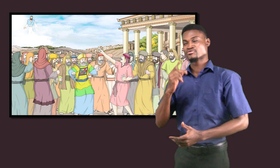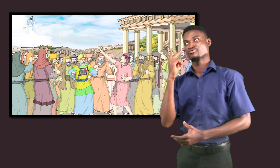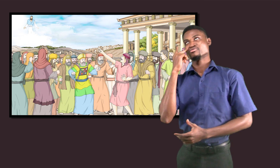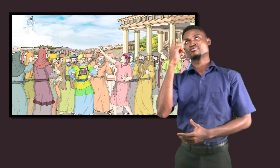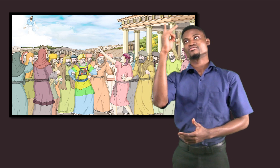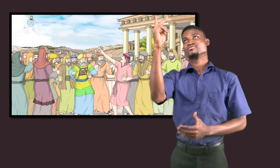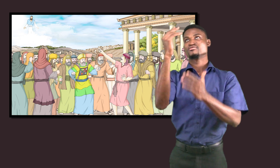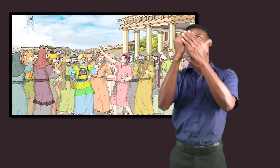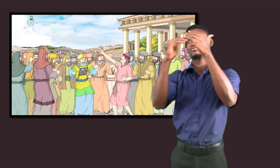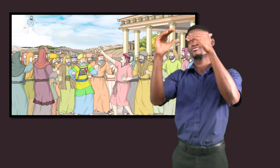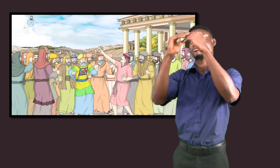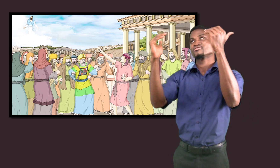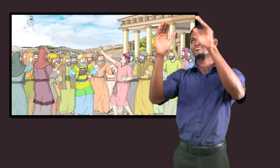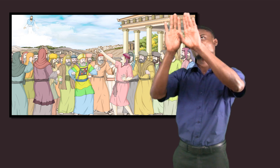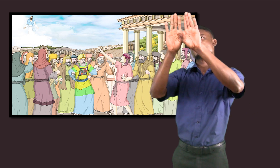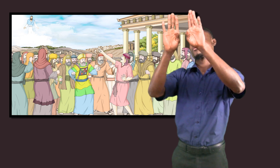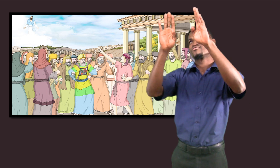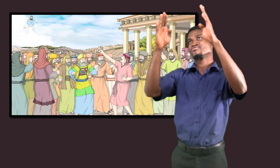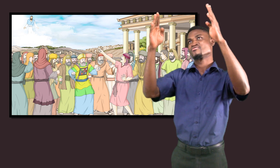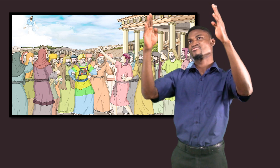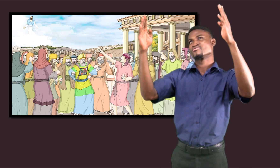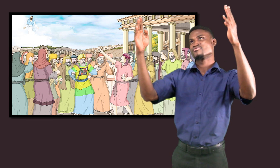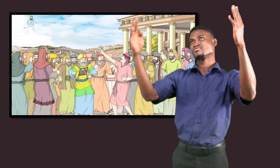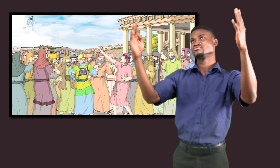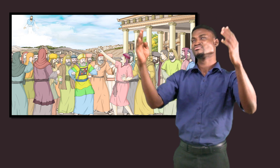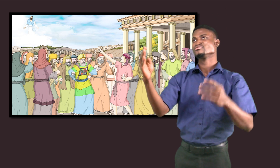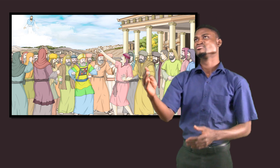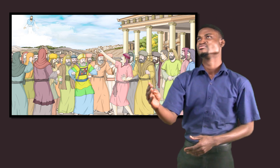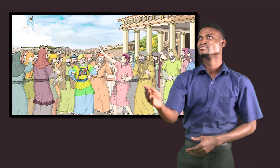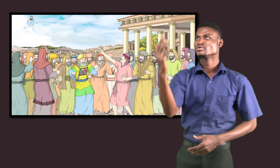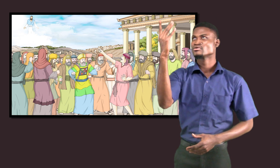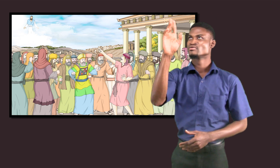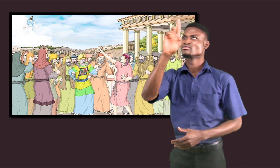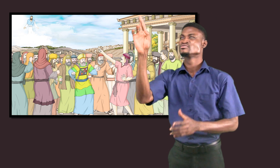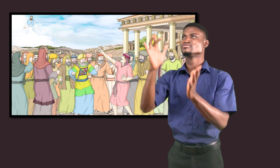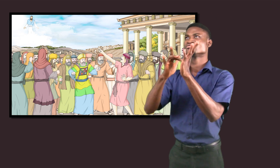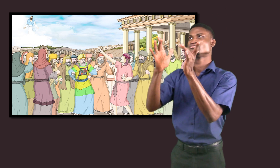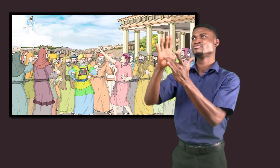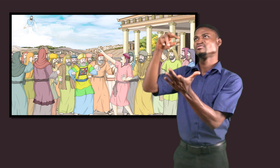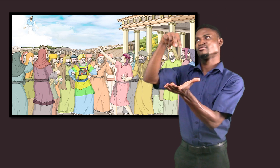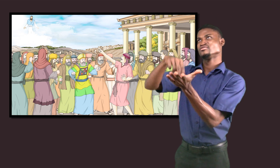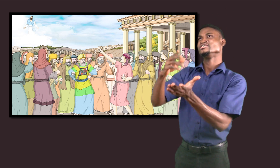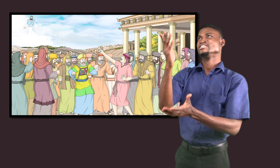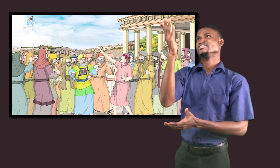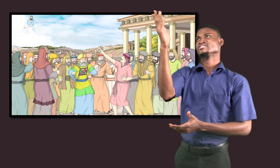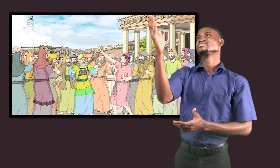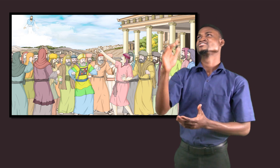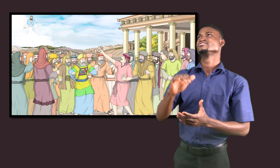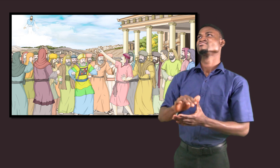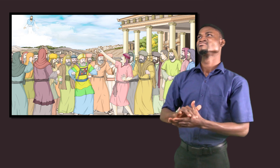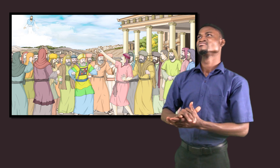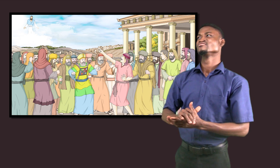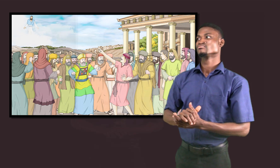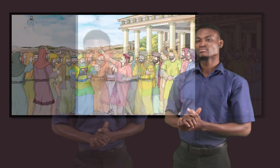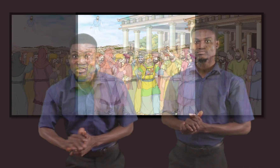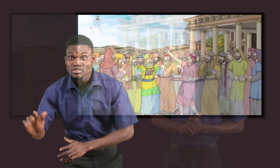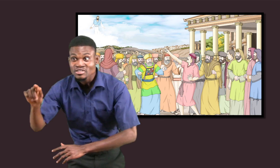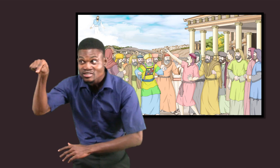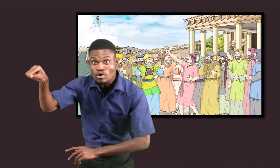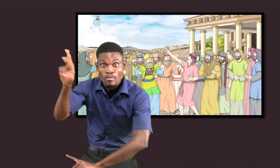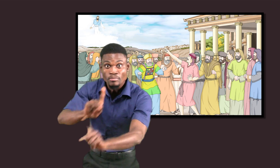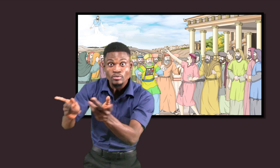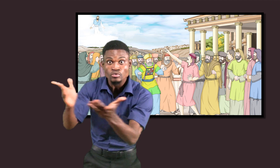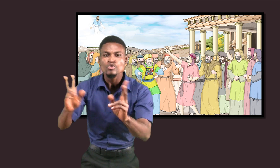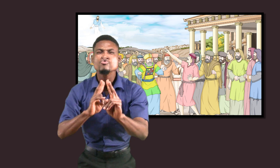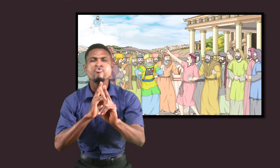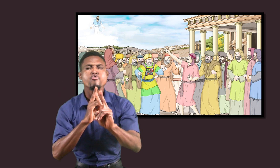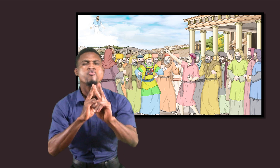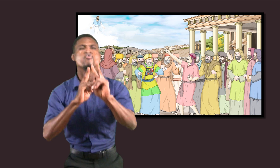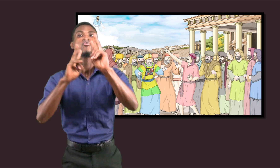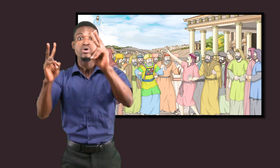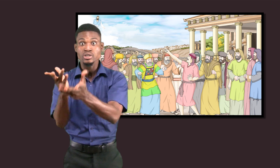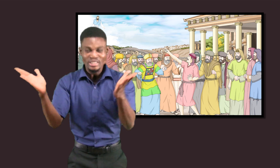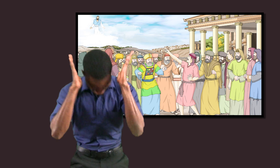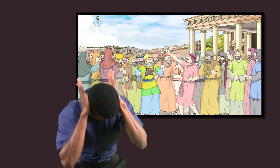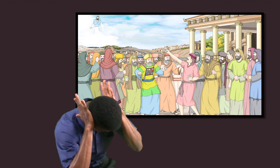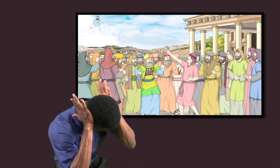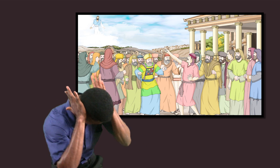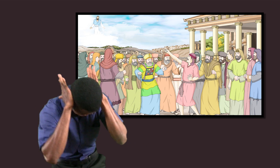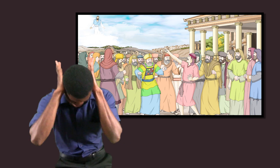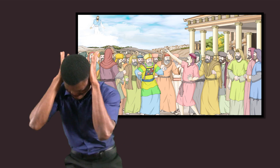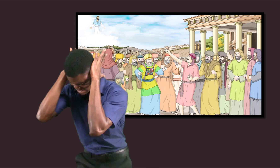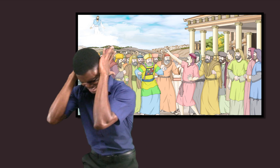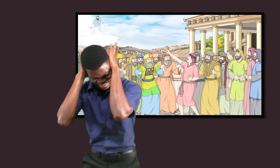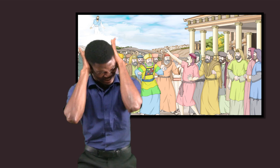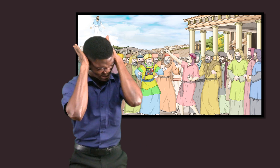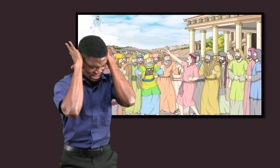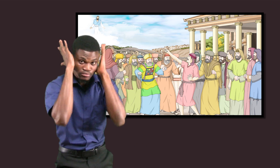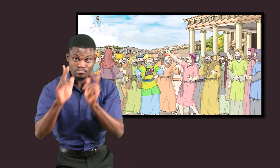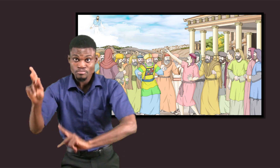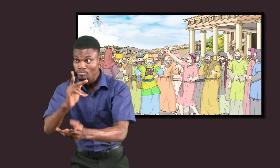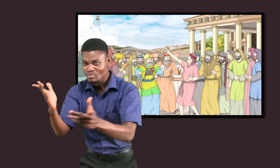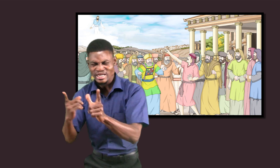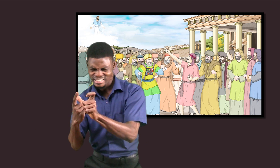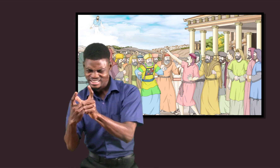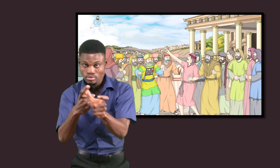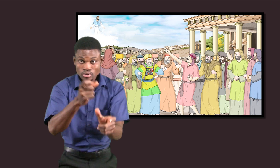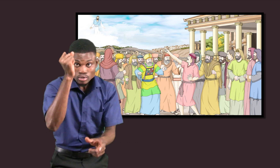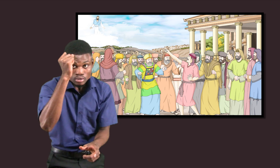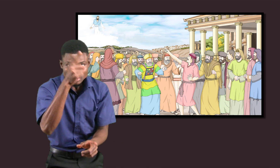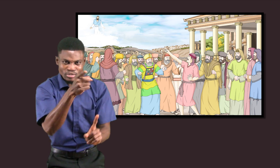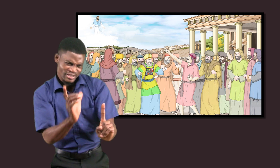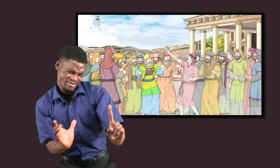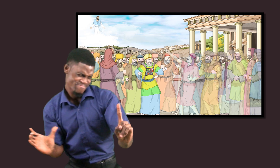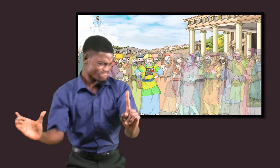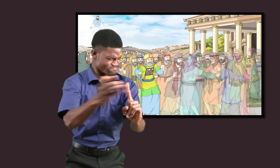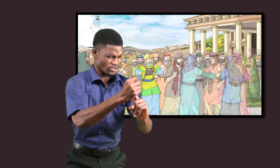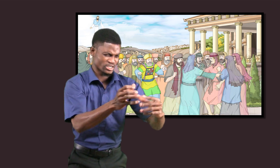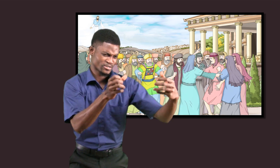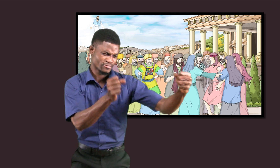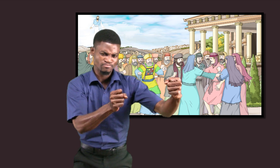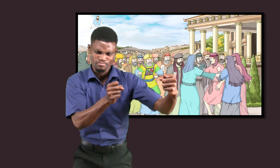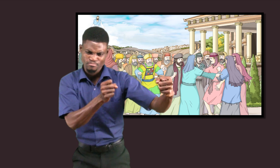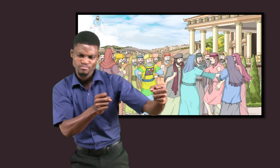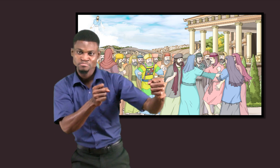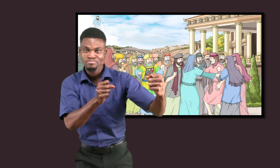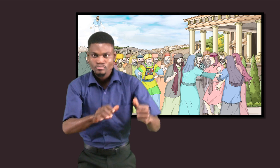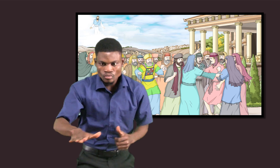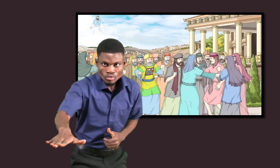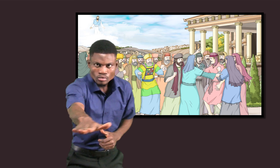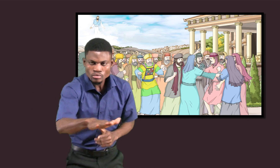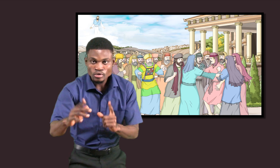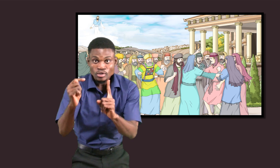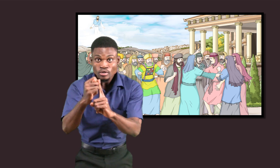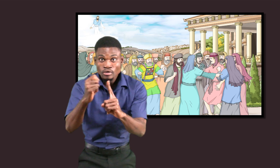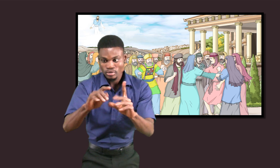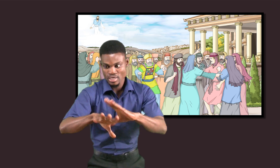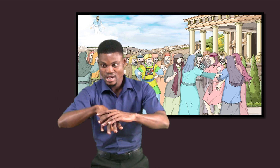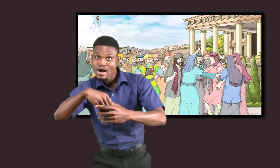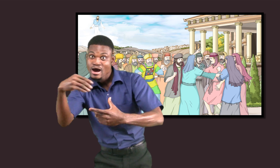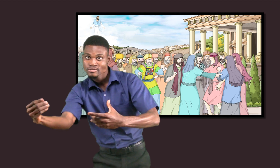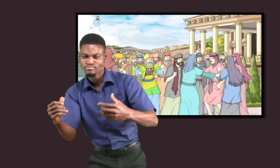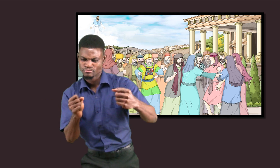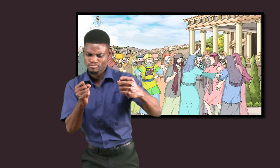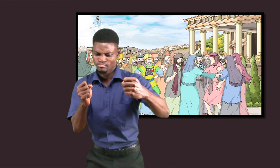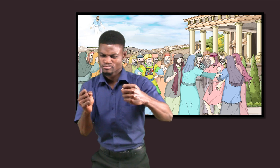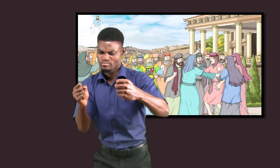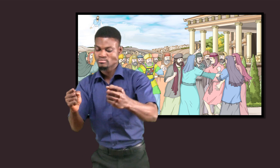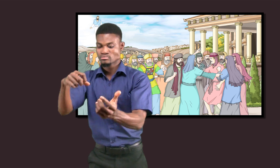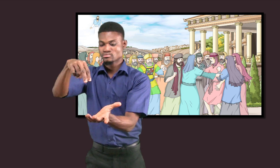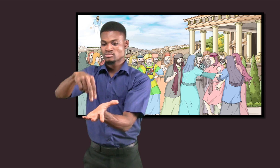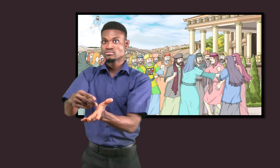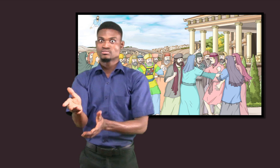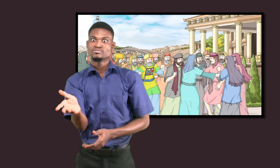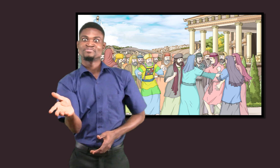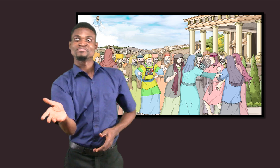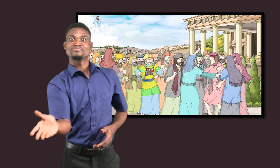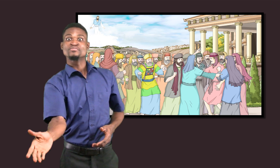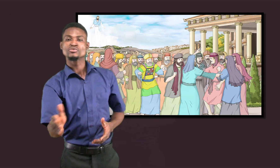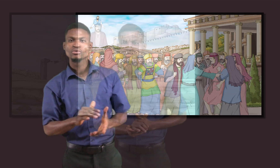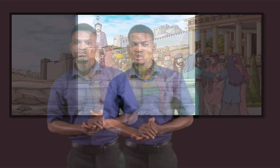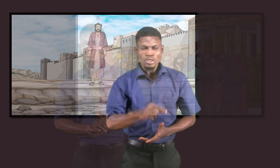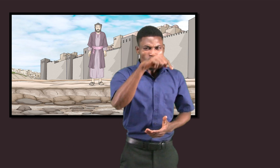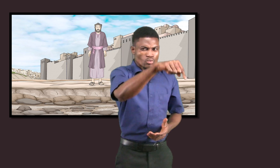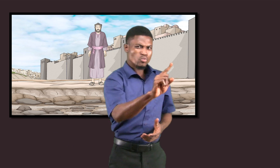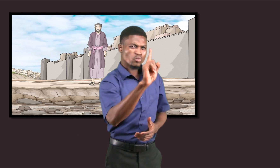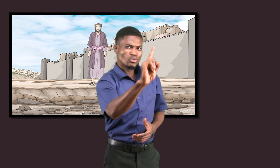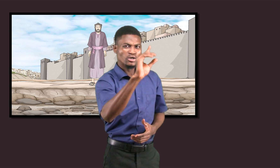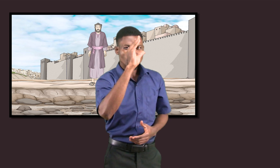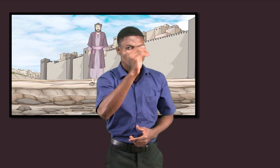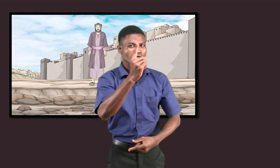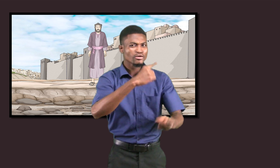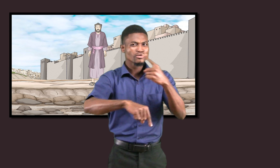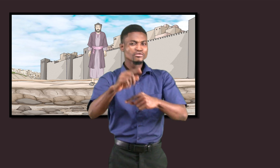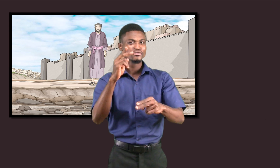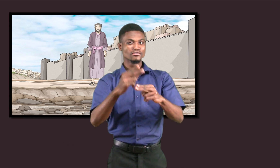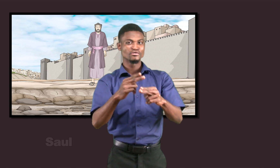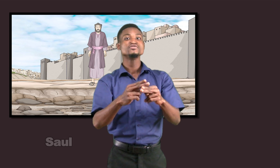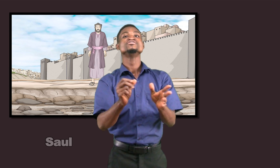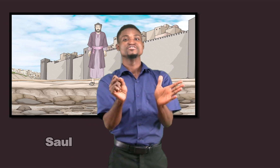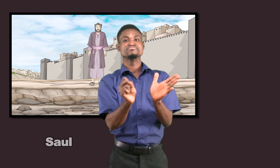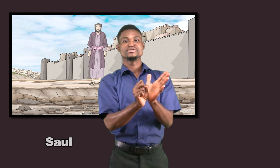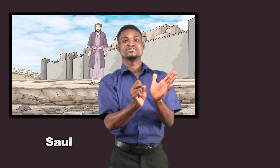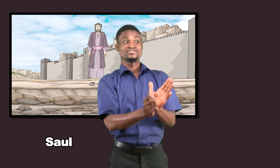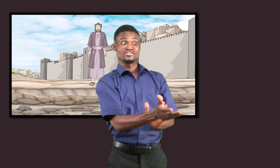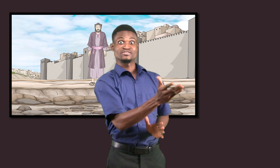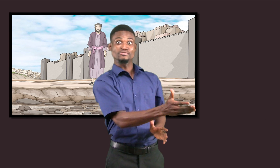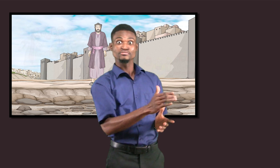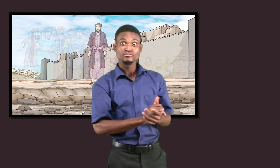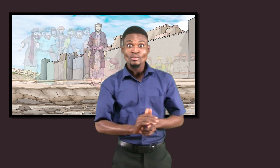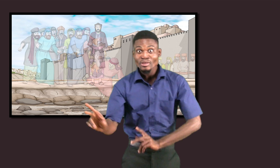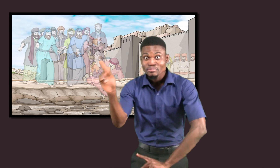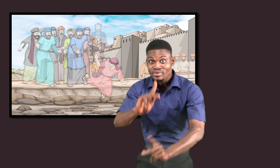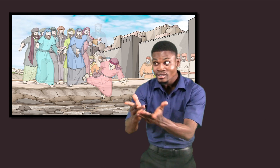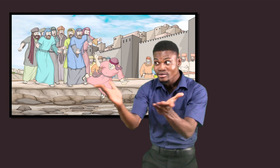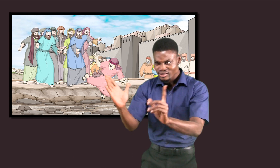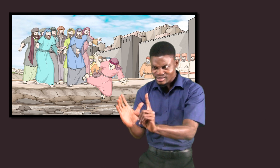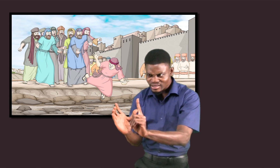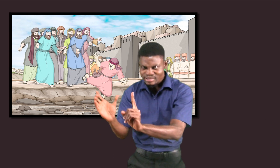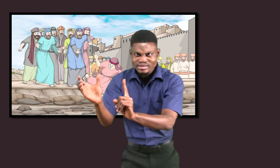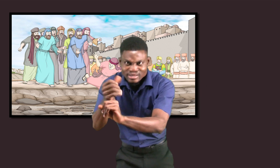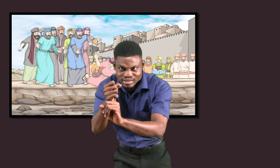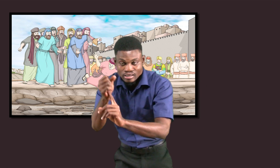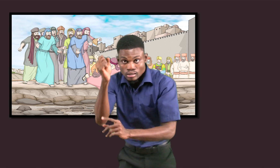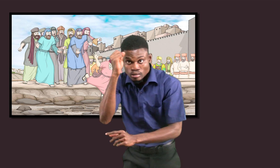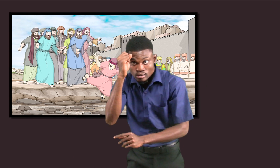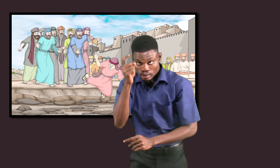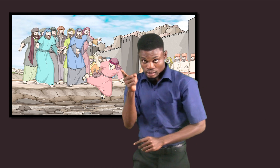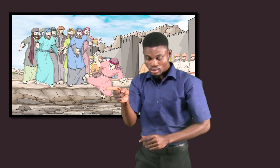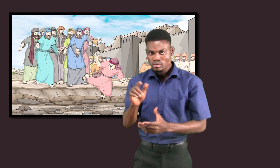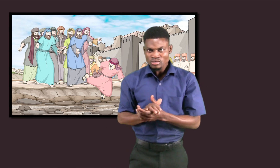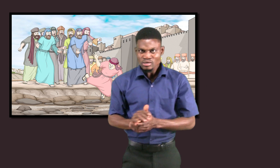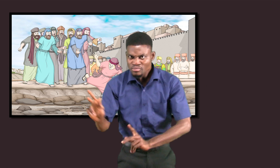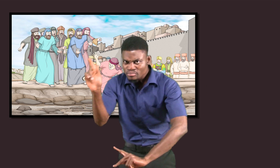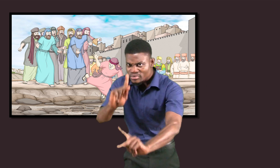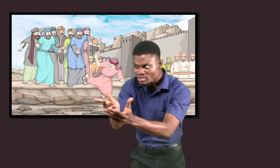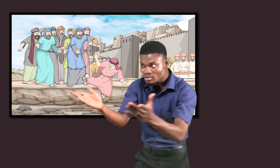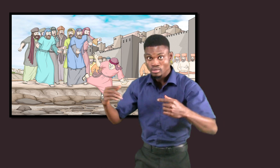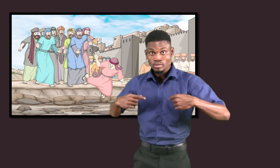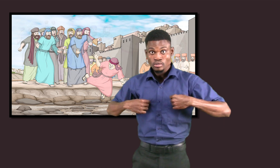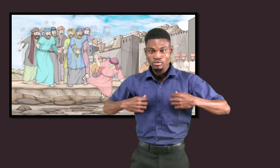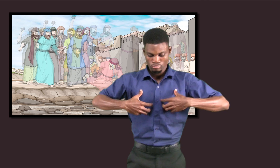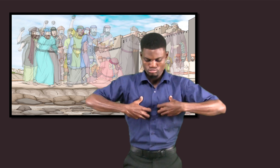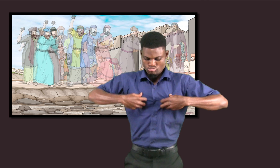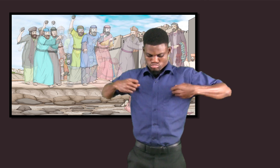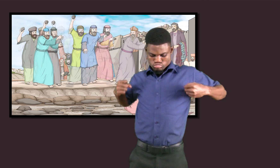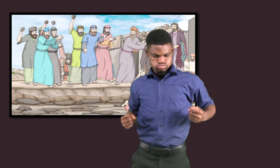“Look,” he said, “I see heaven open and the Son of Man standing at the right hand of God.” At this they covered their ears, cried out in a loud voice, and rushed together at him.